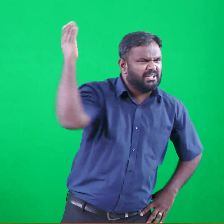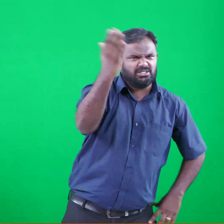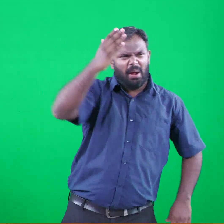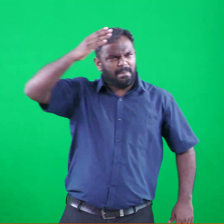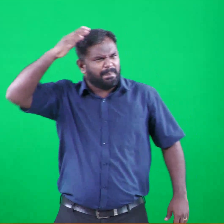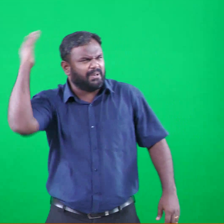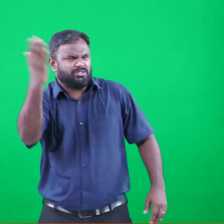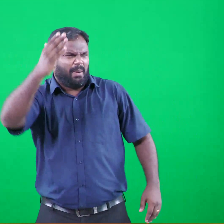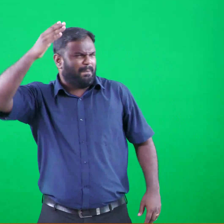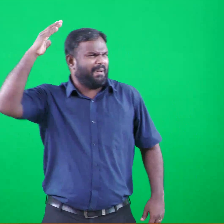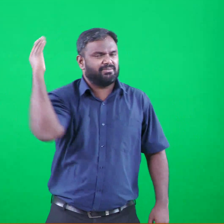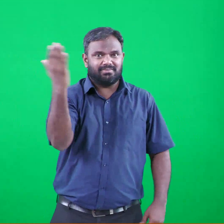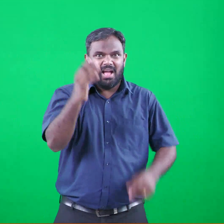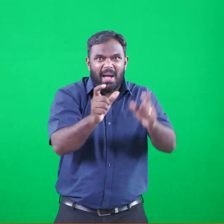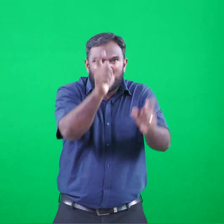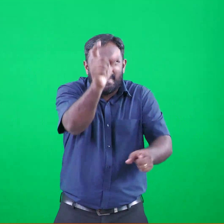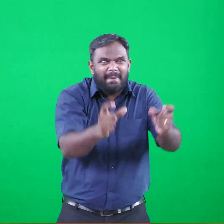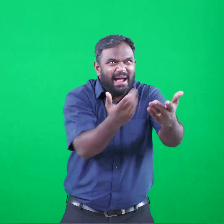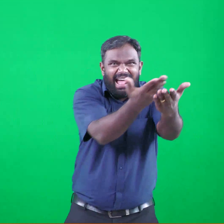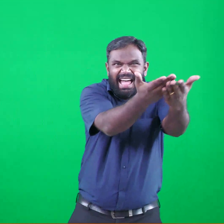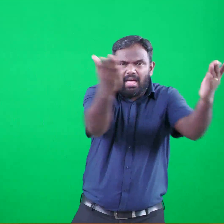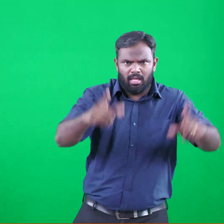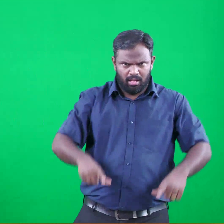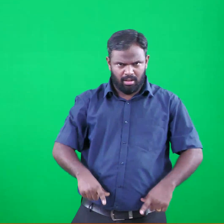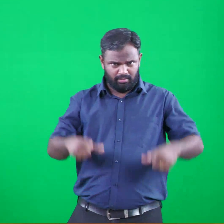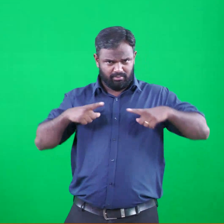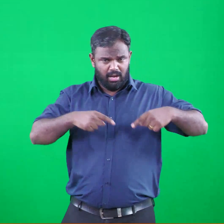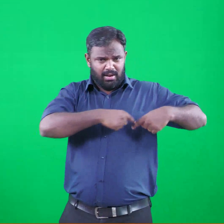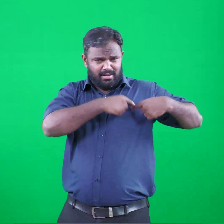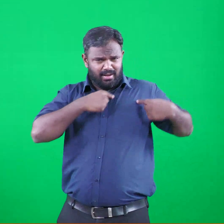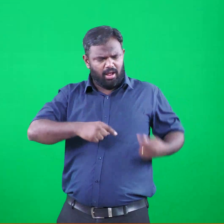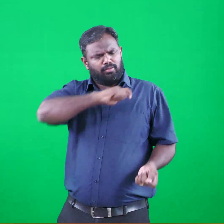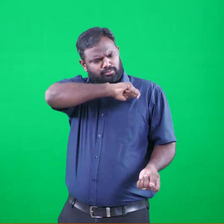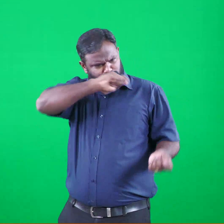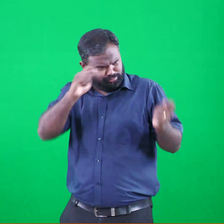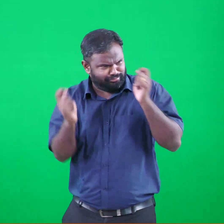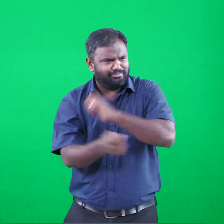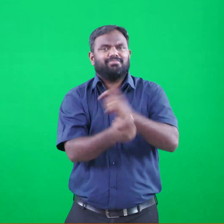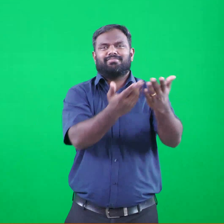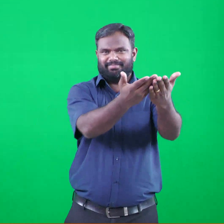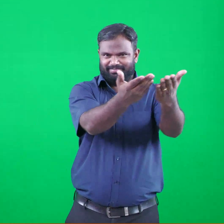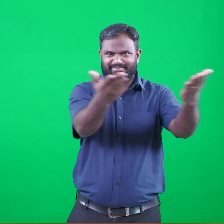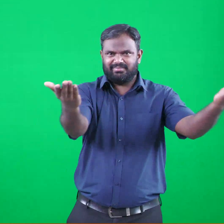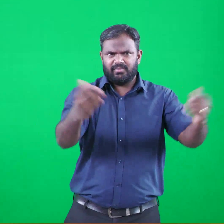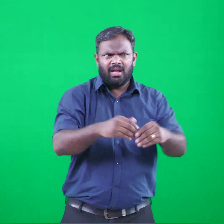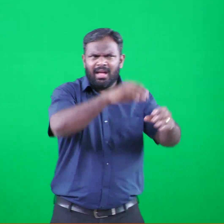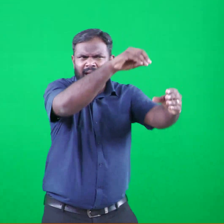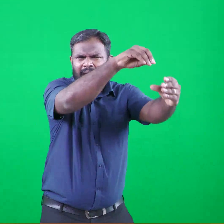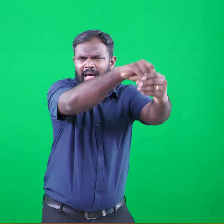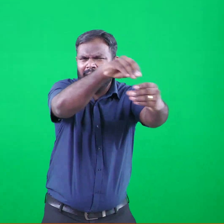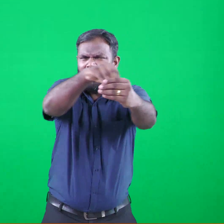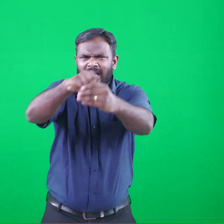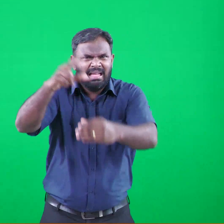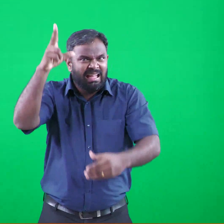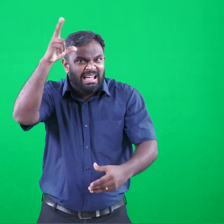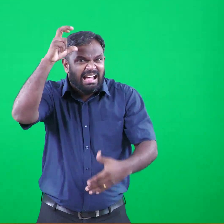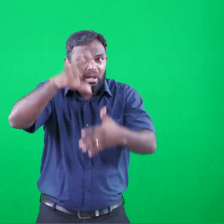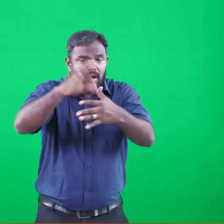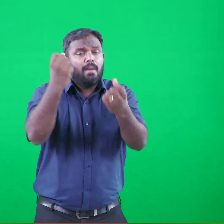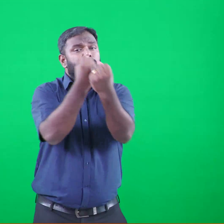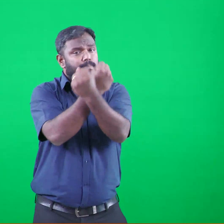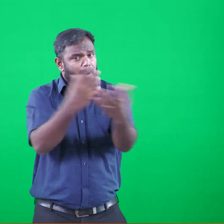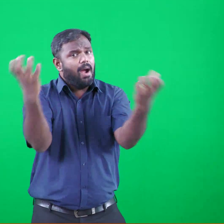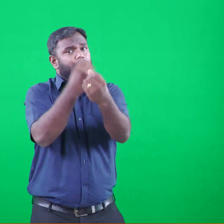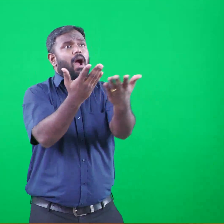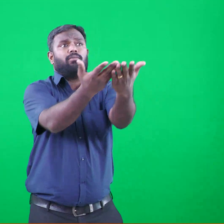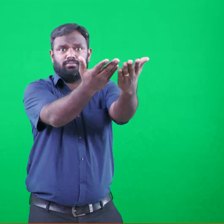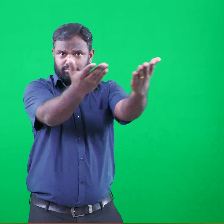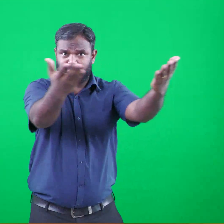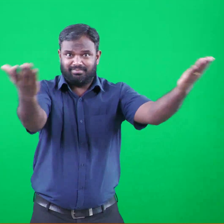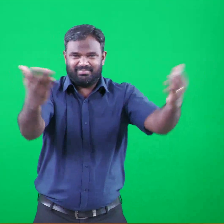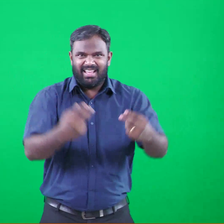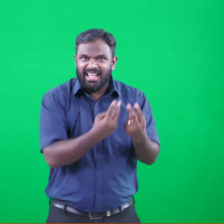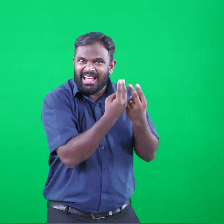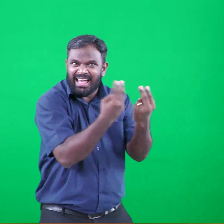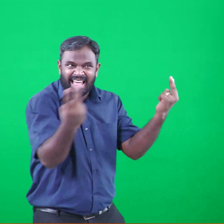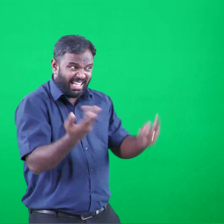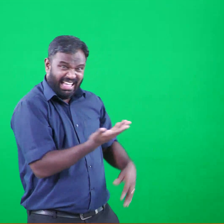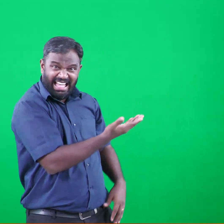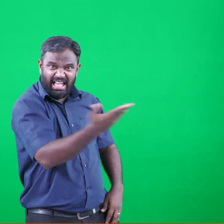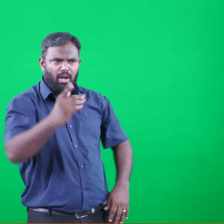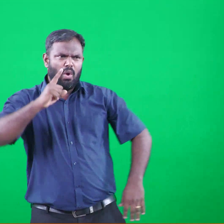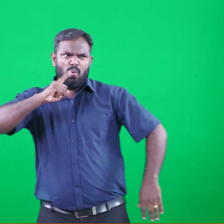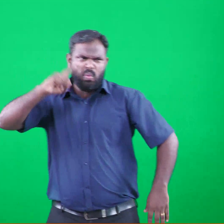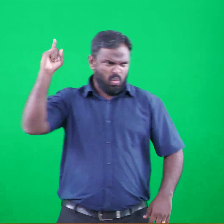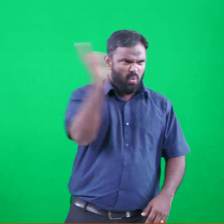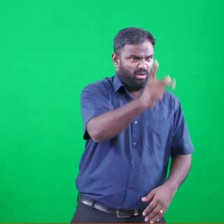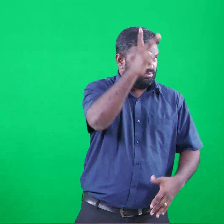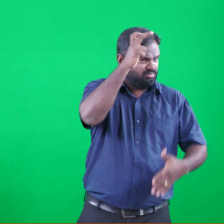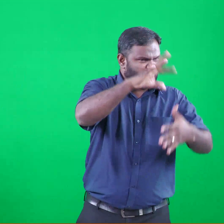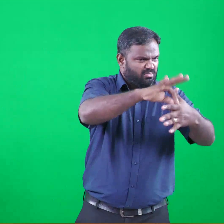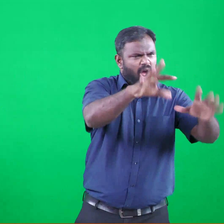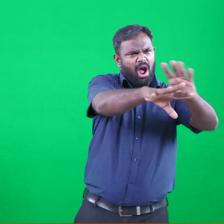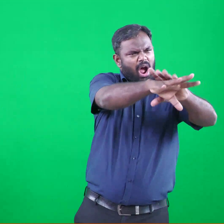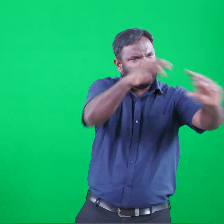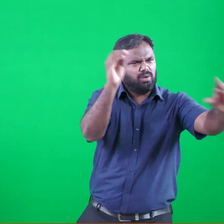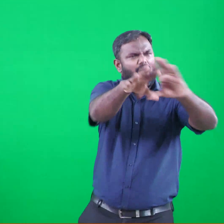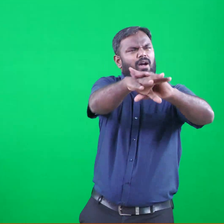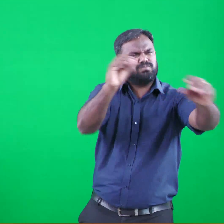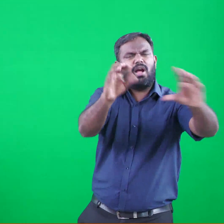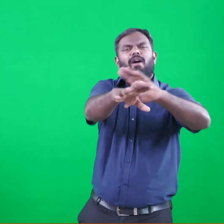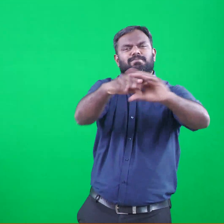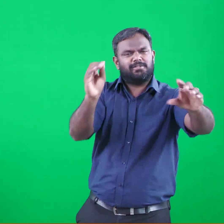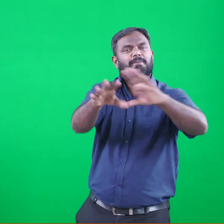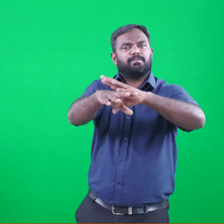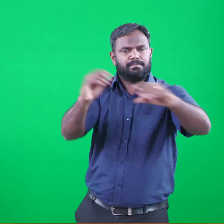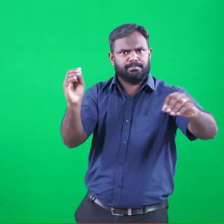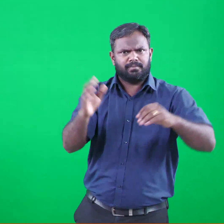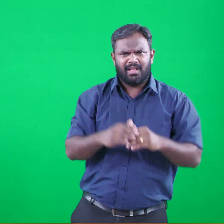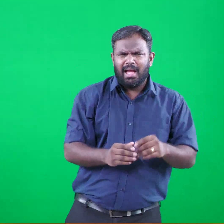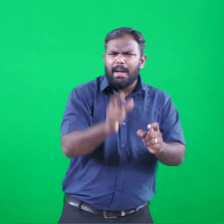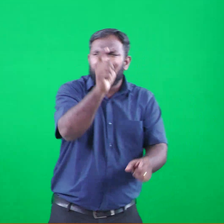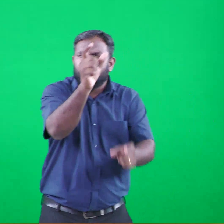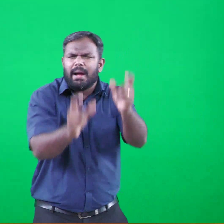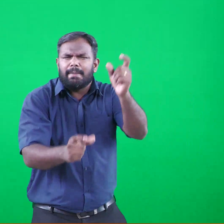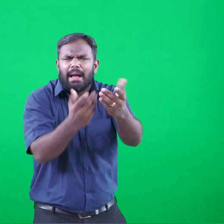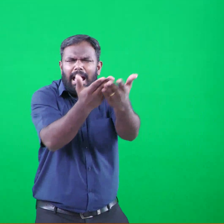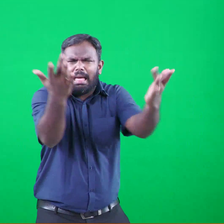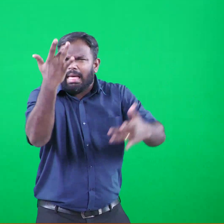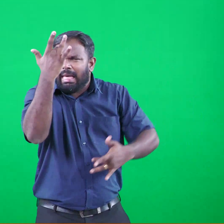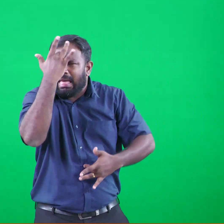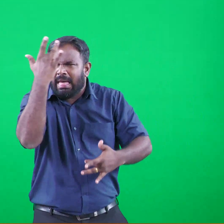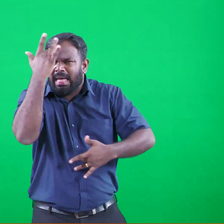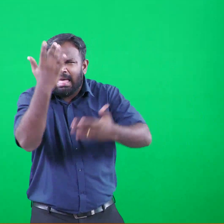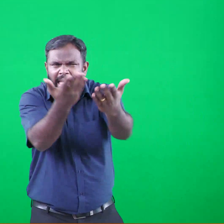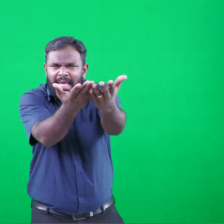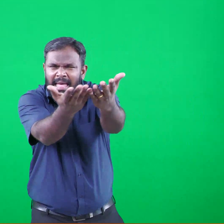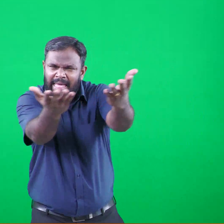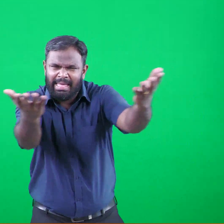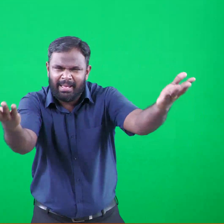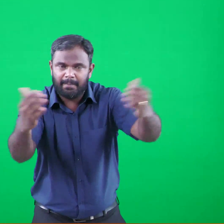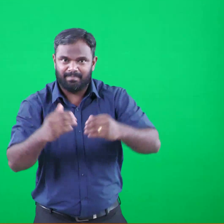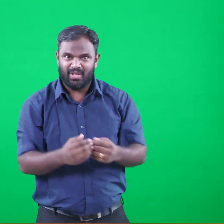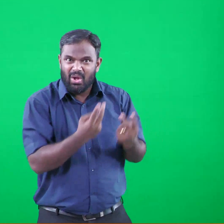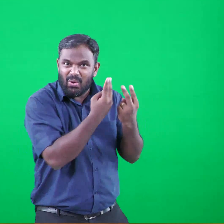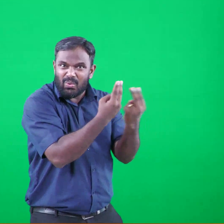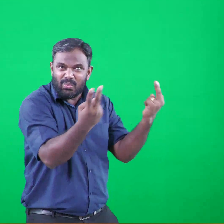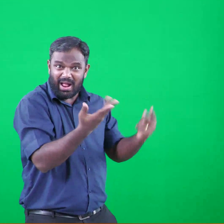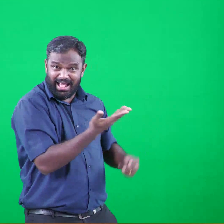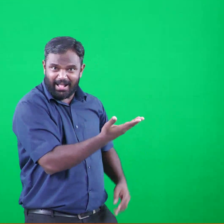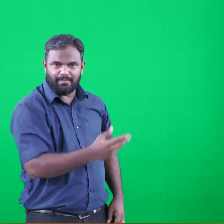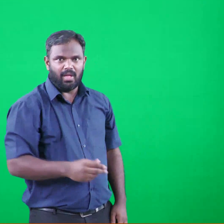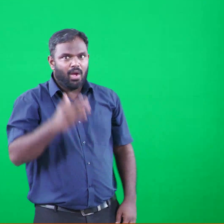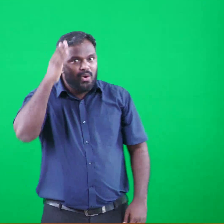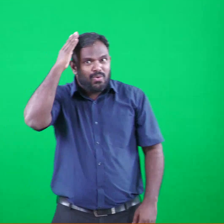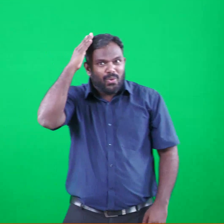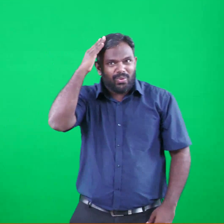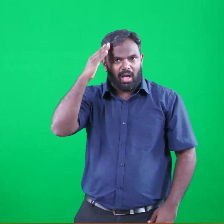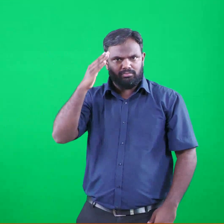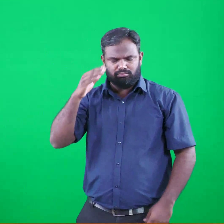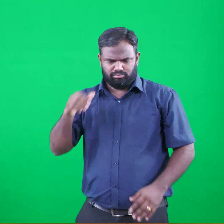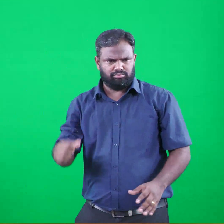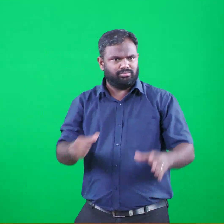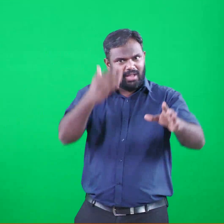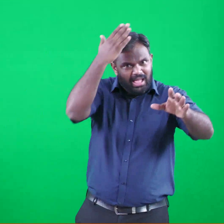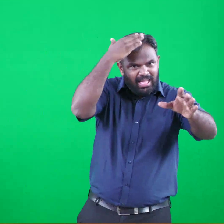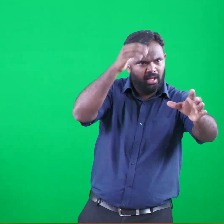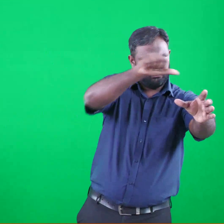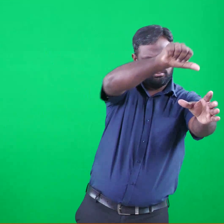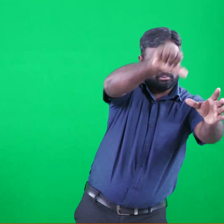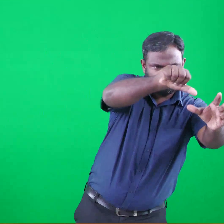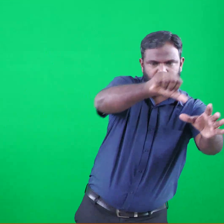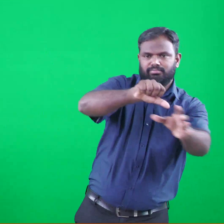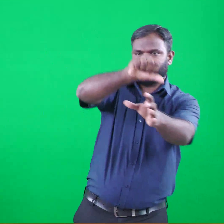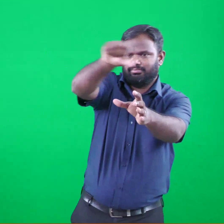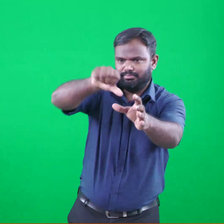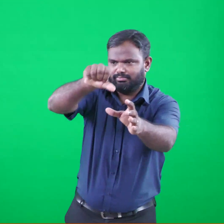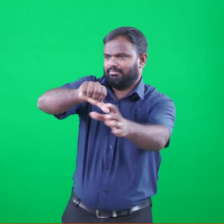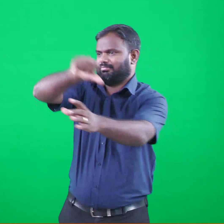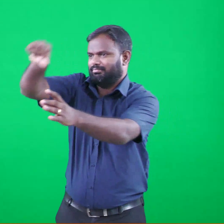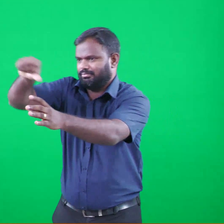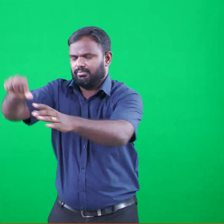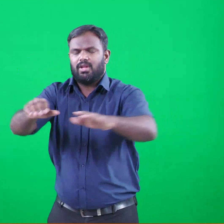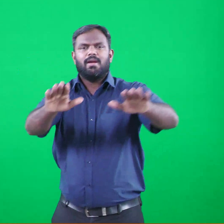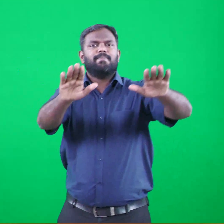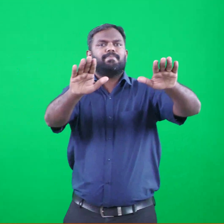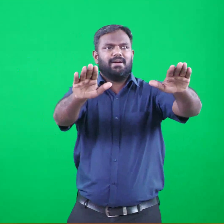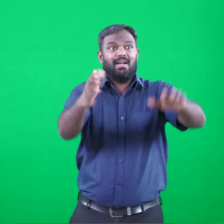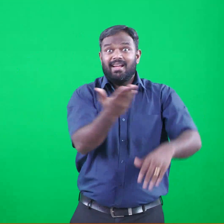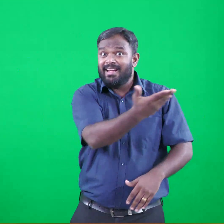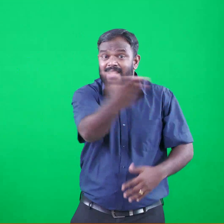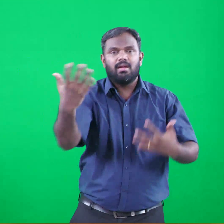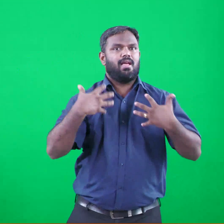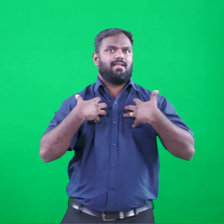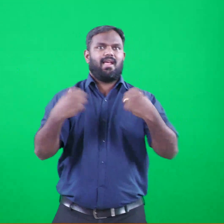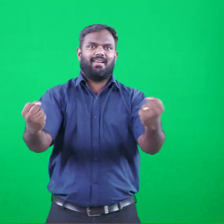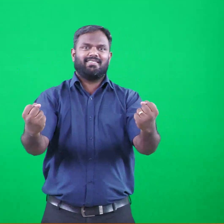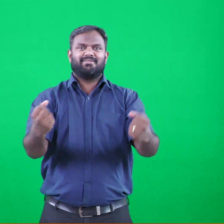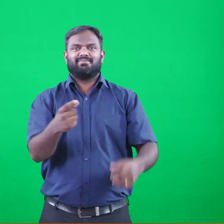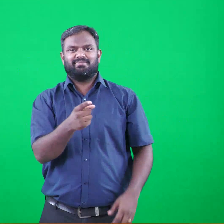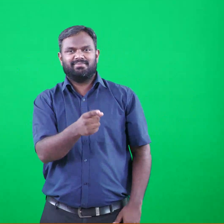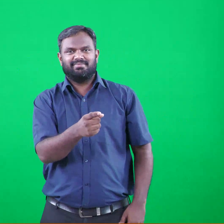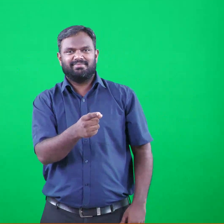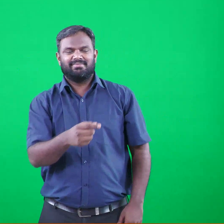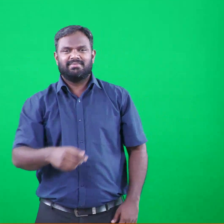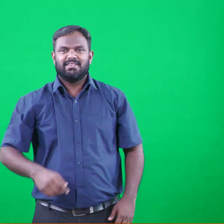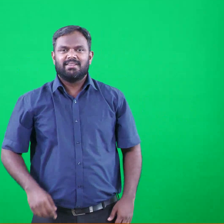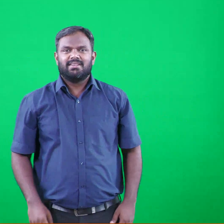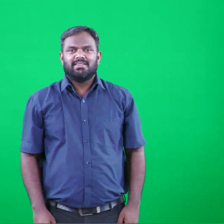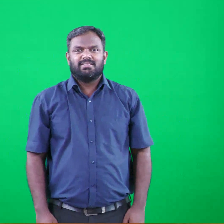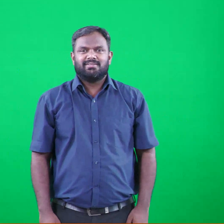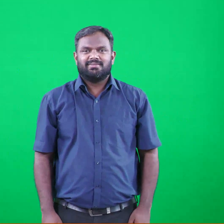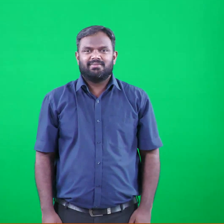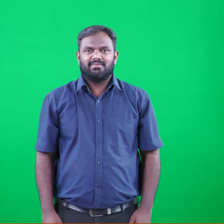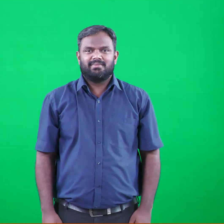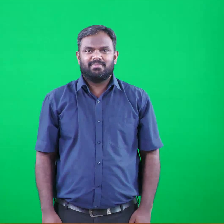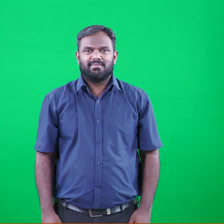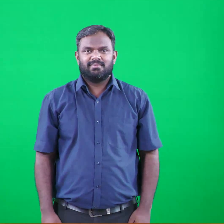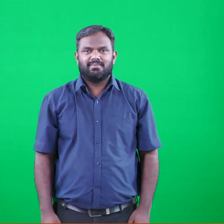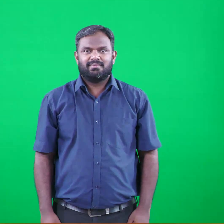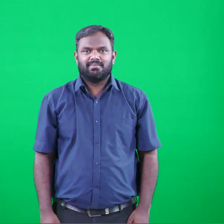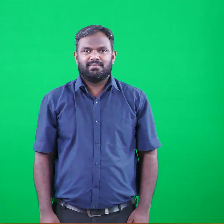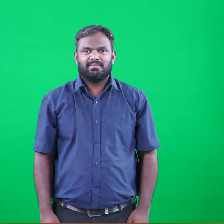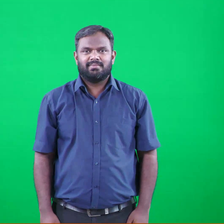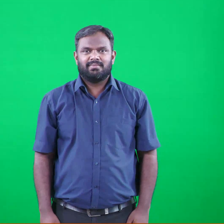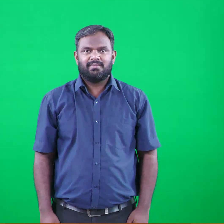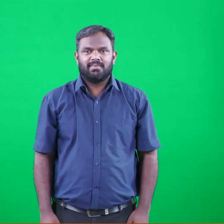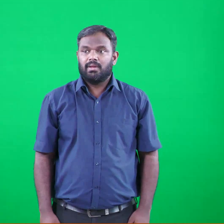They also drove out many demons and healed many of the sick, anointing them with oil.